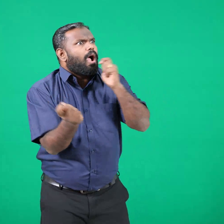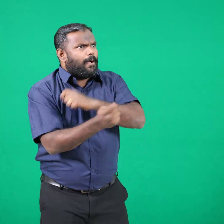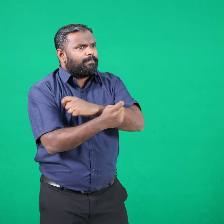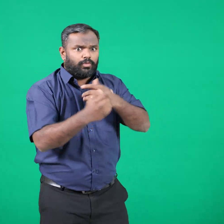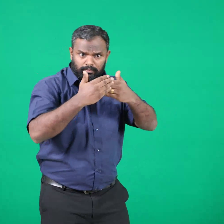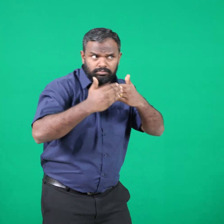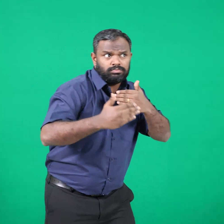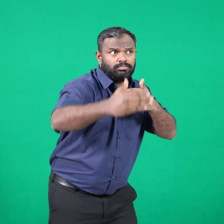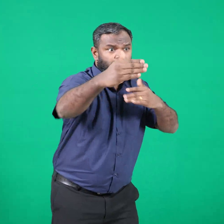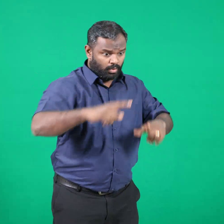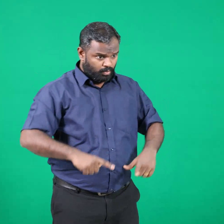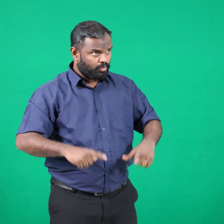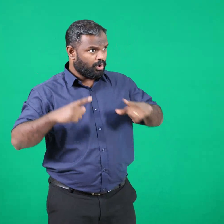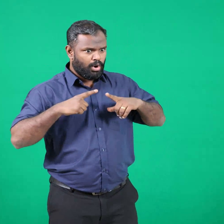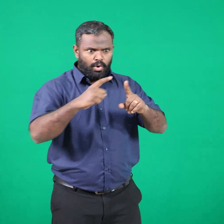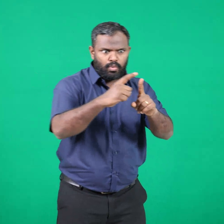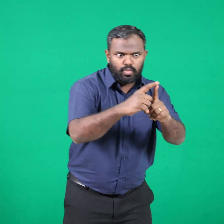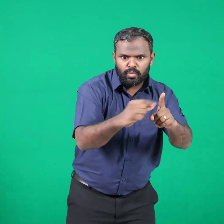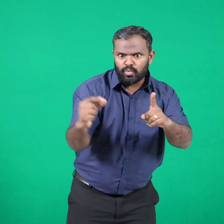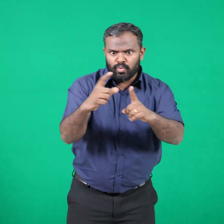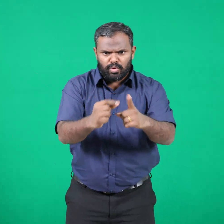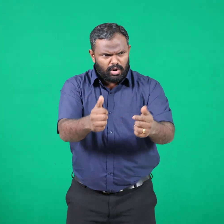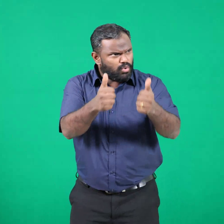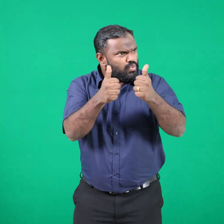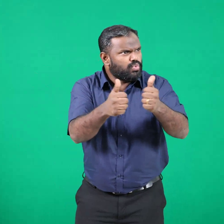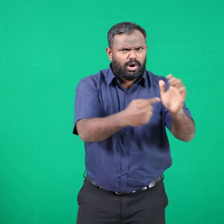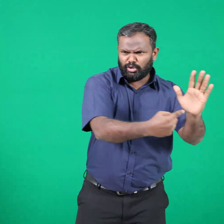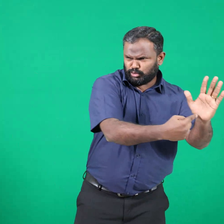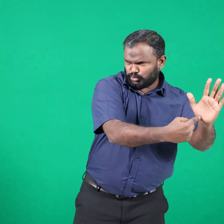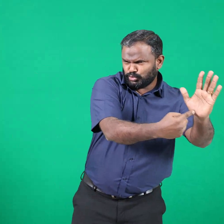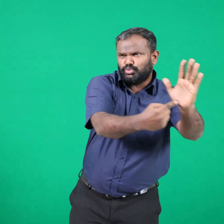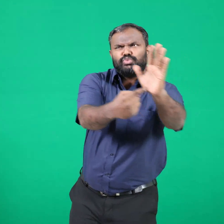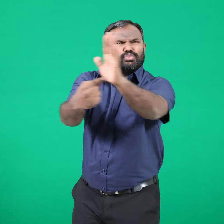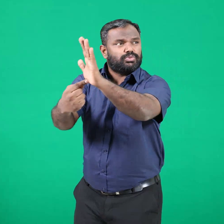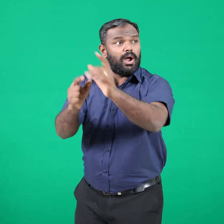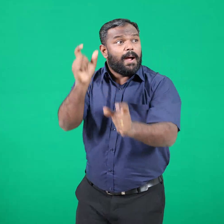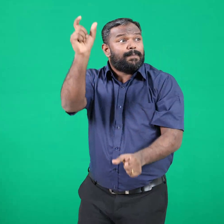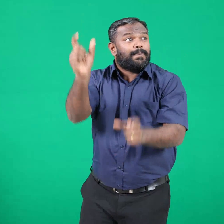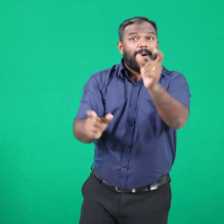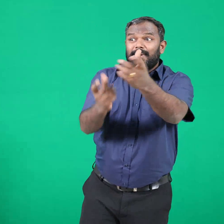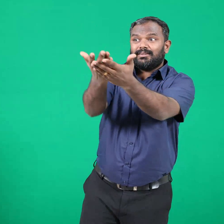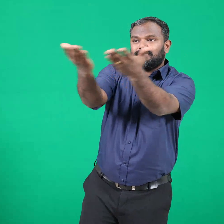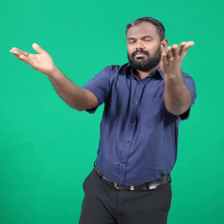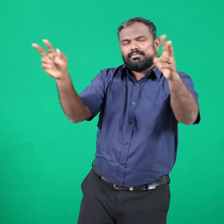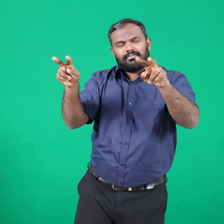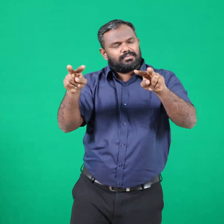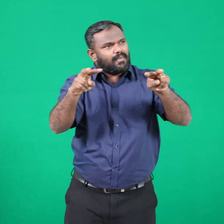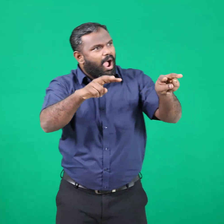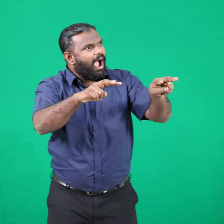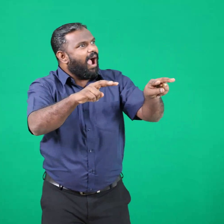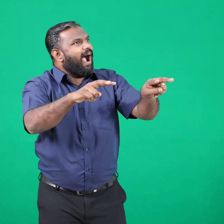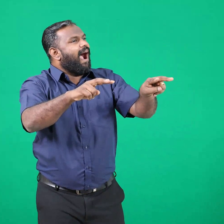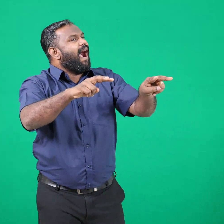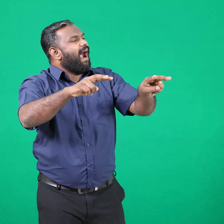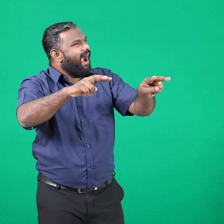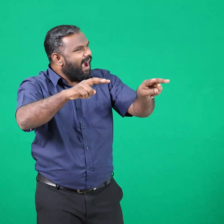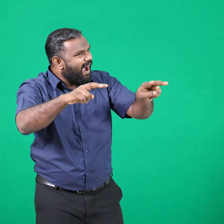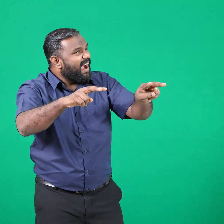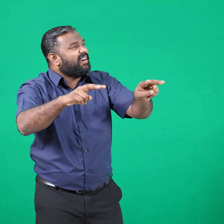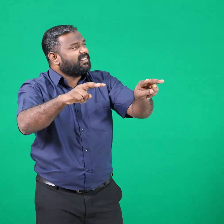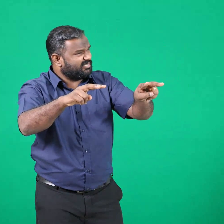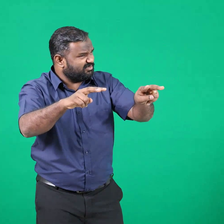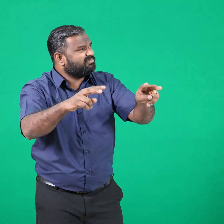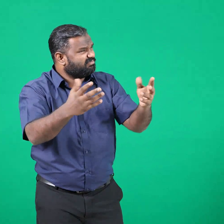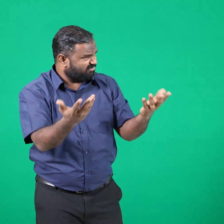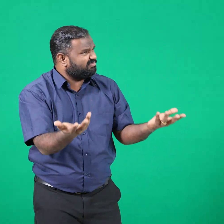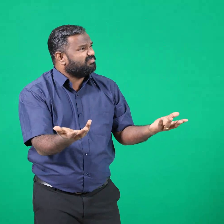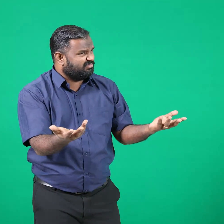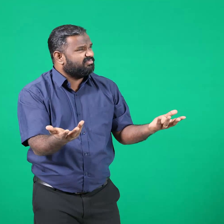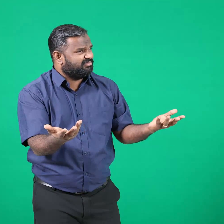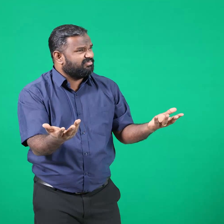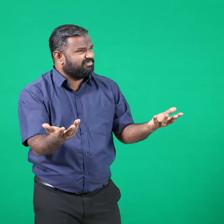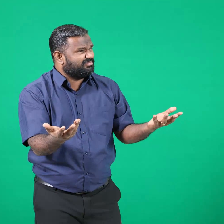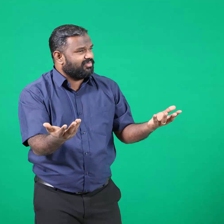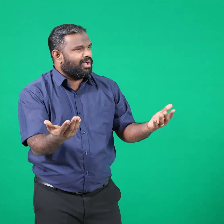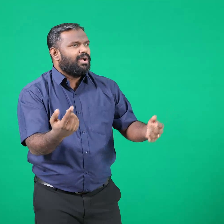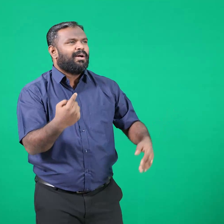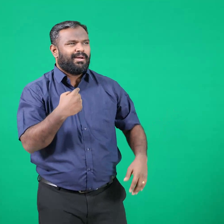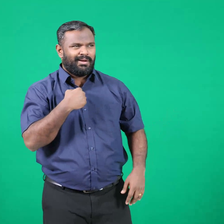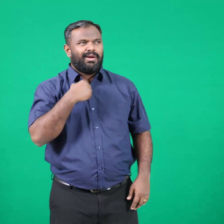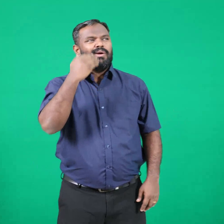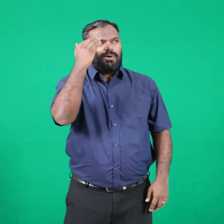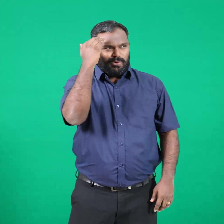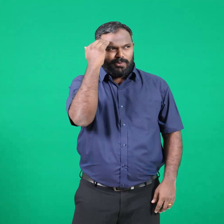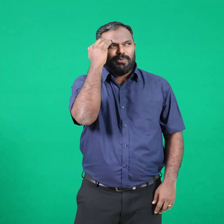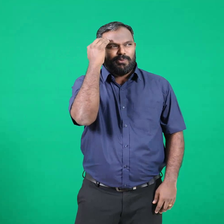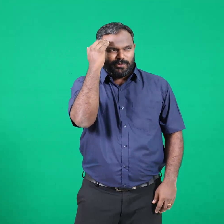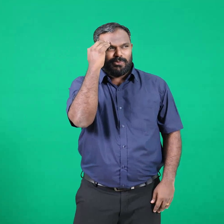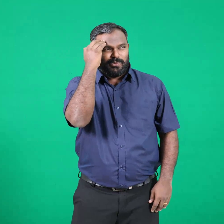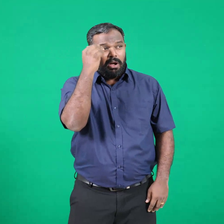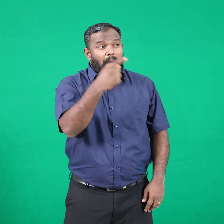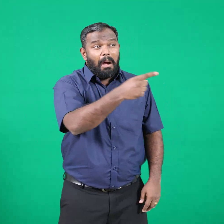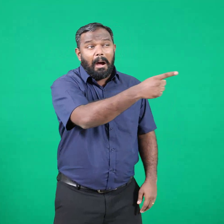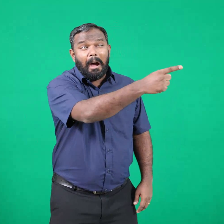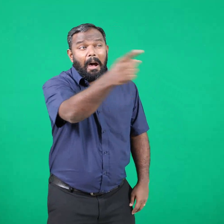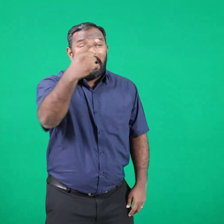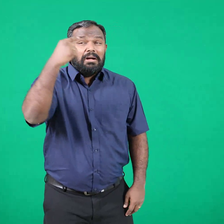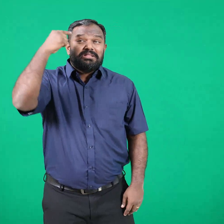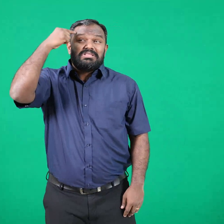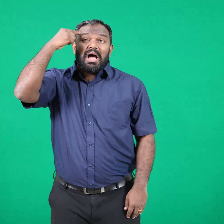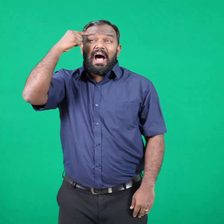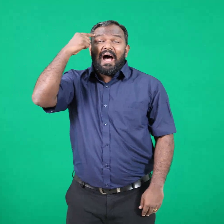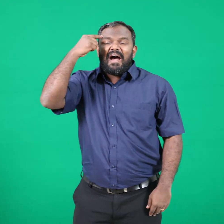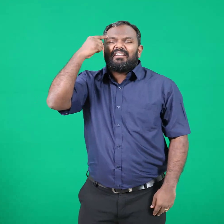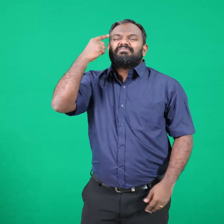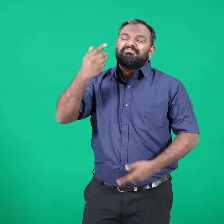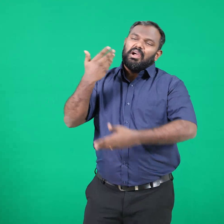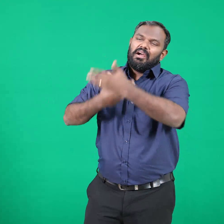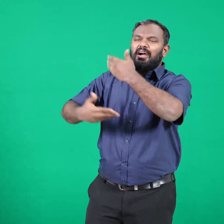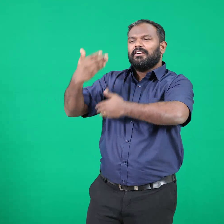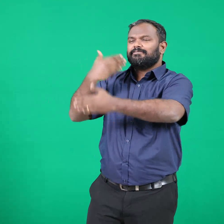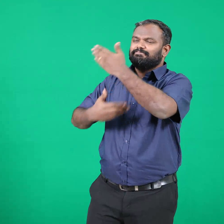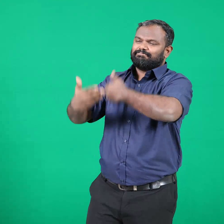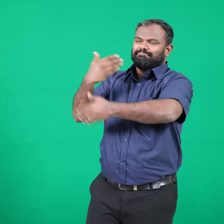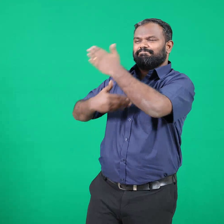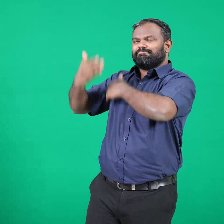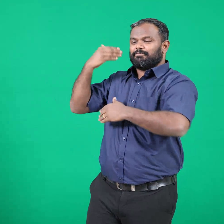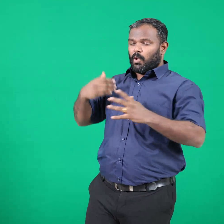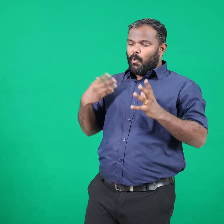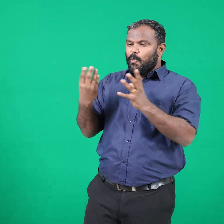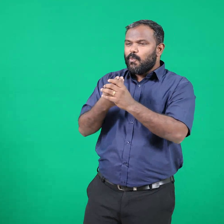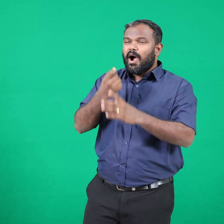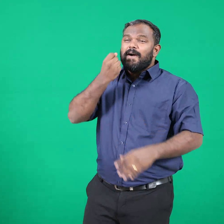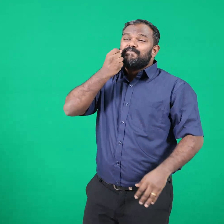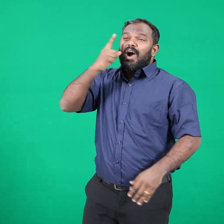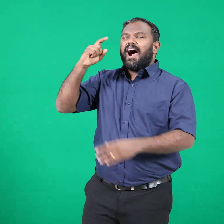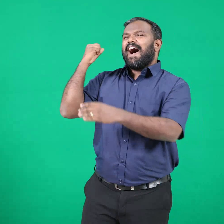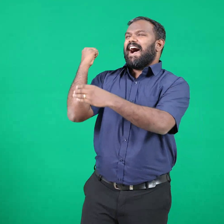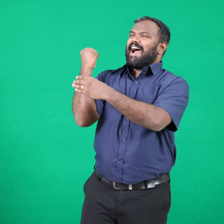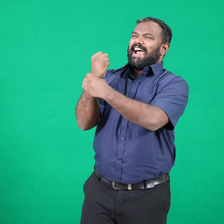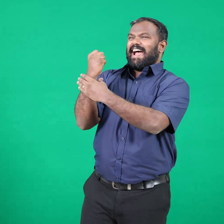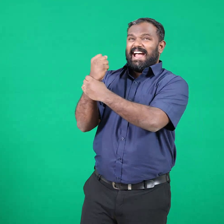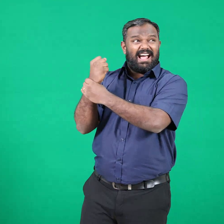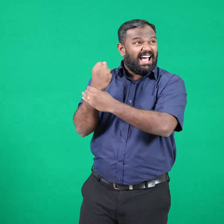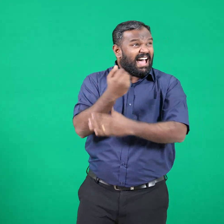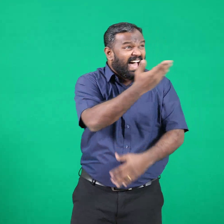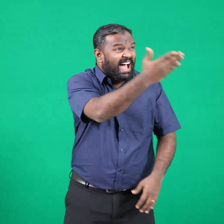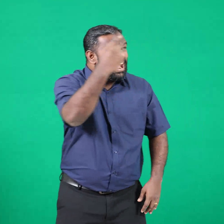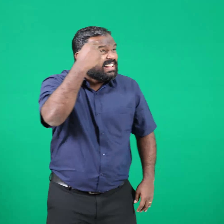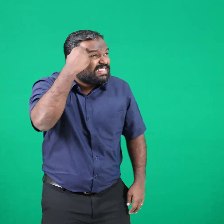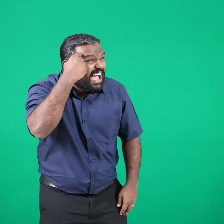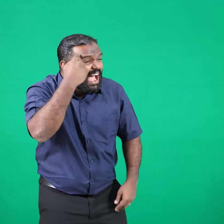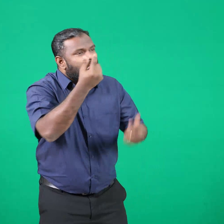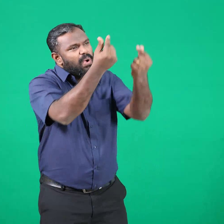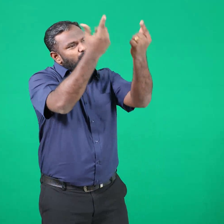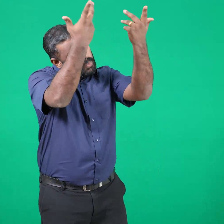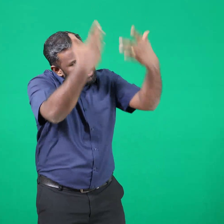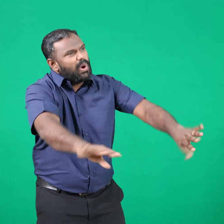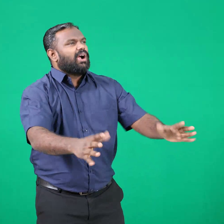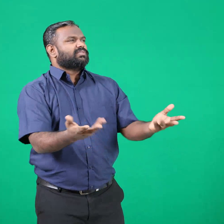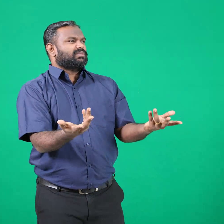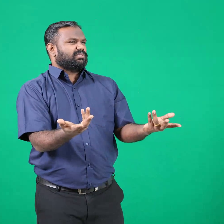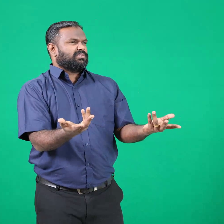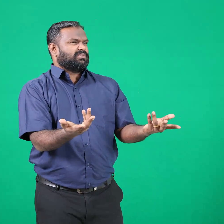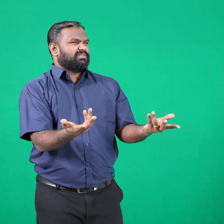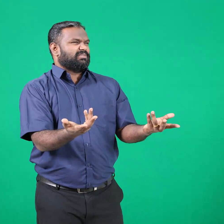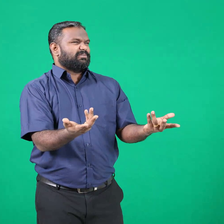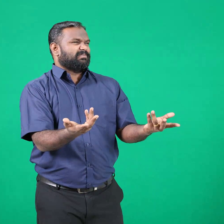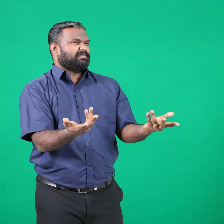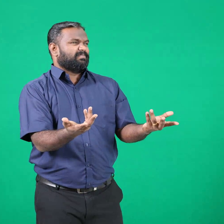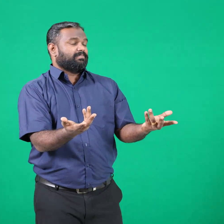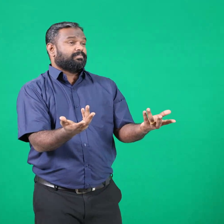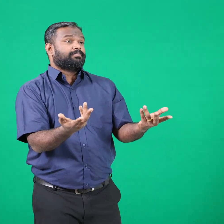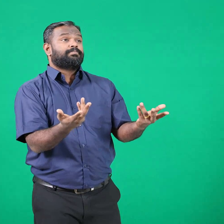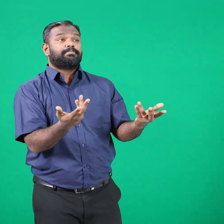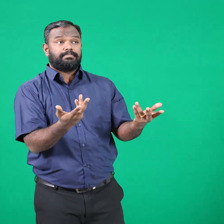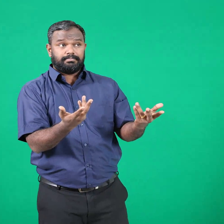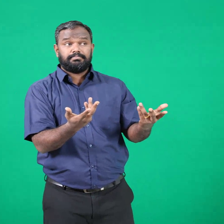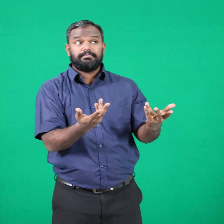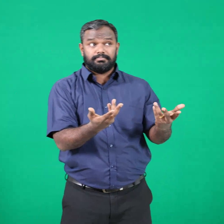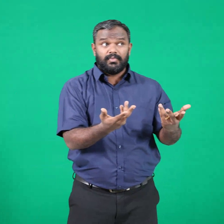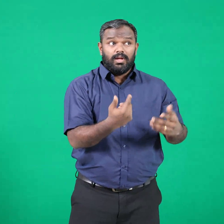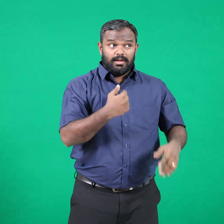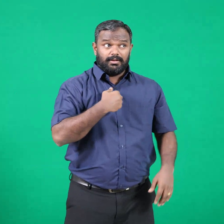And do not begin to say to yourselves, ' We have Abraham as our father.'